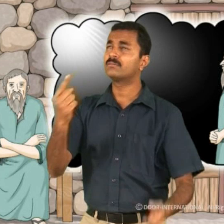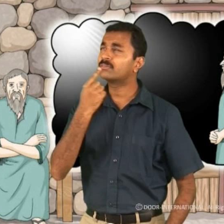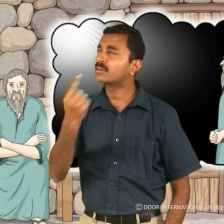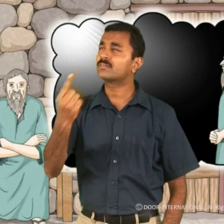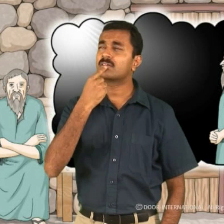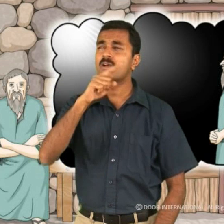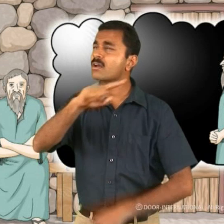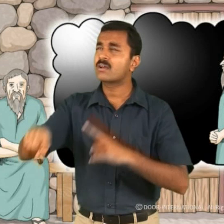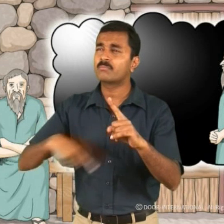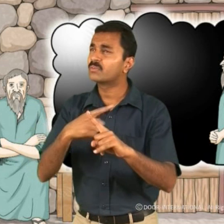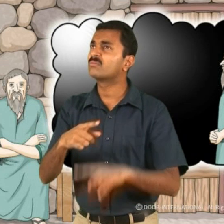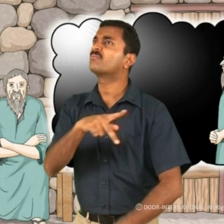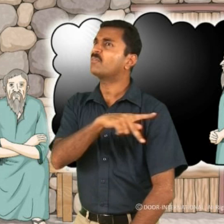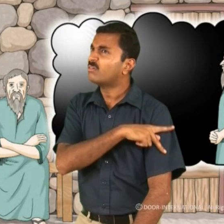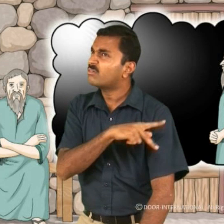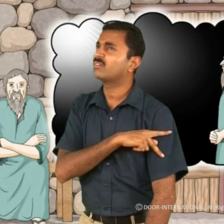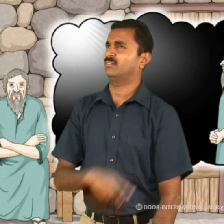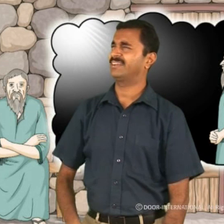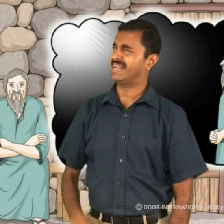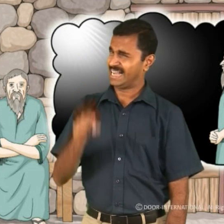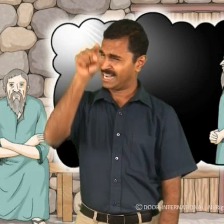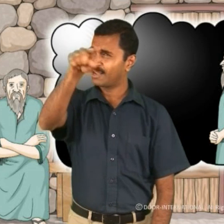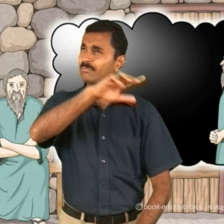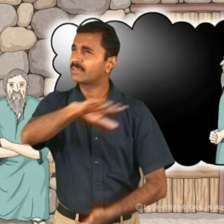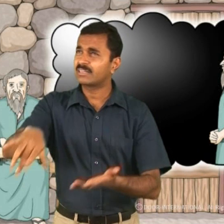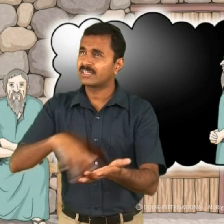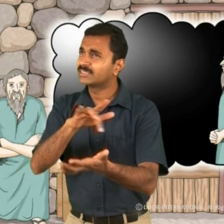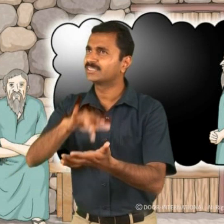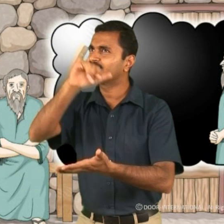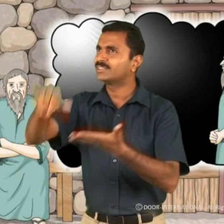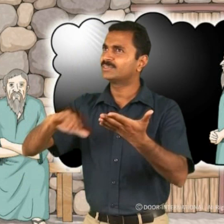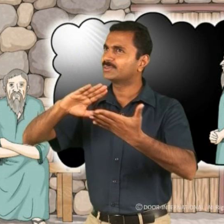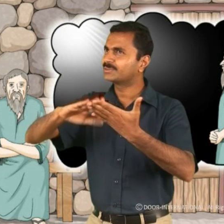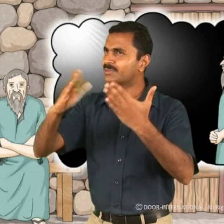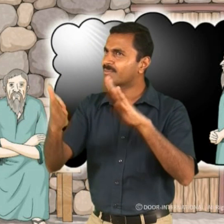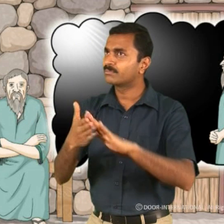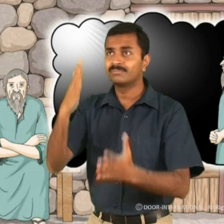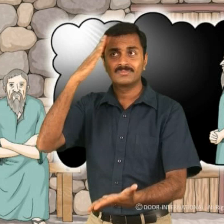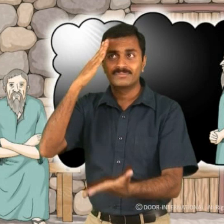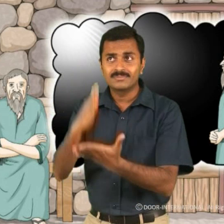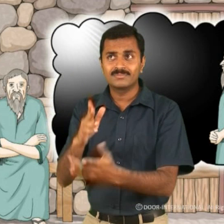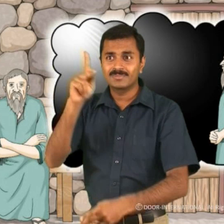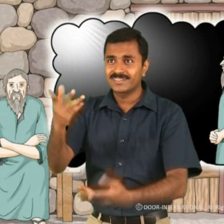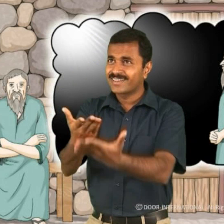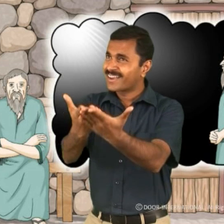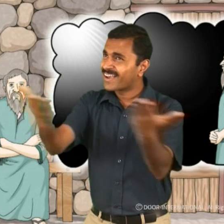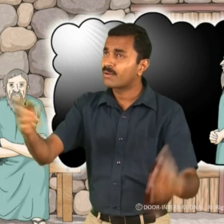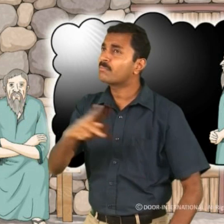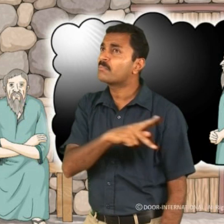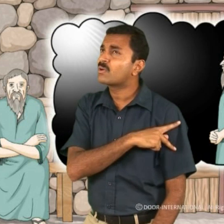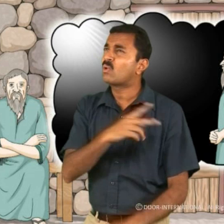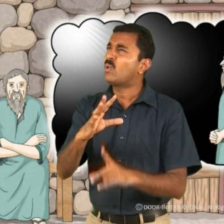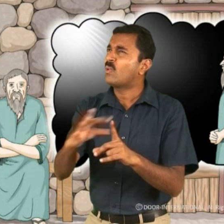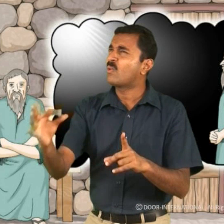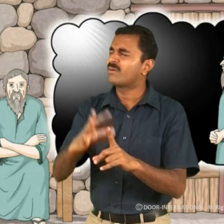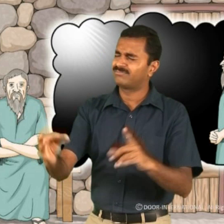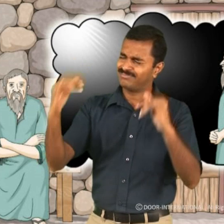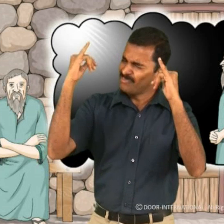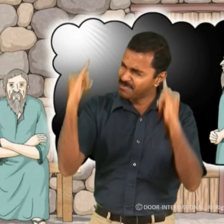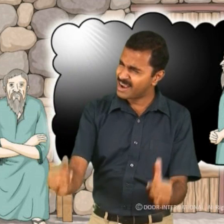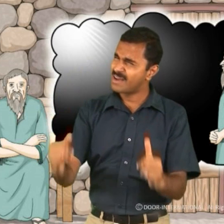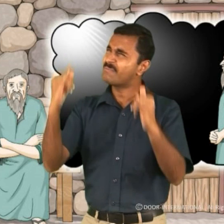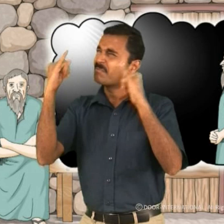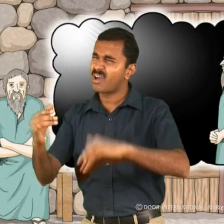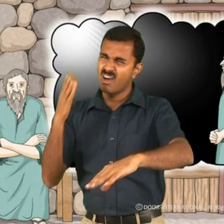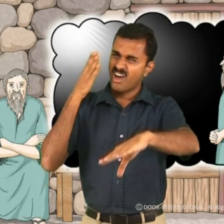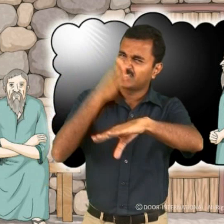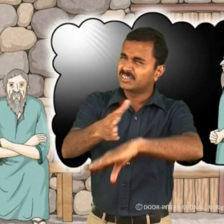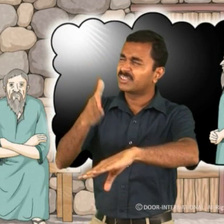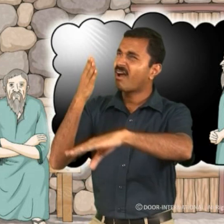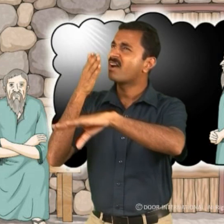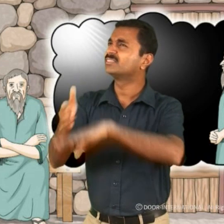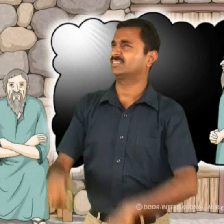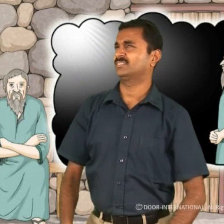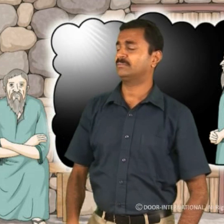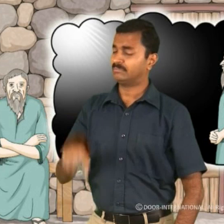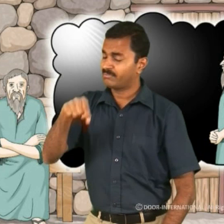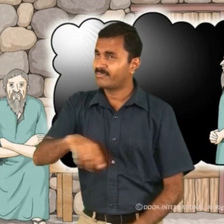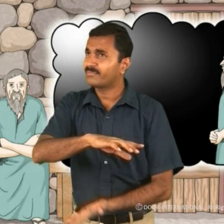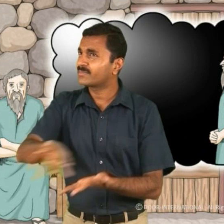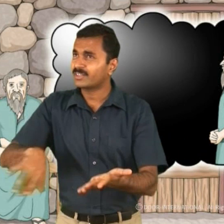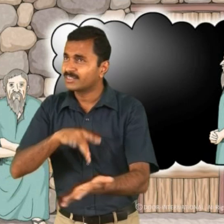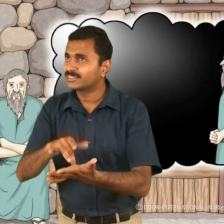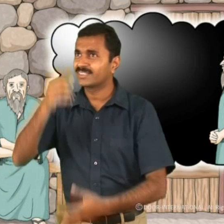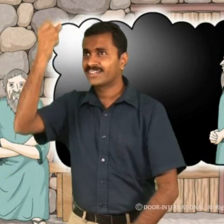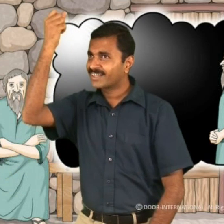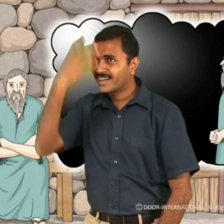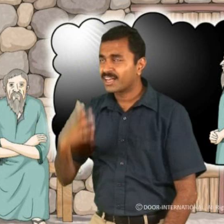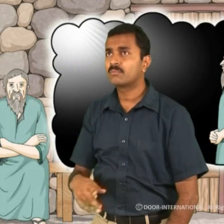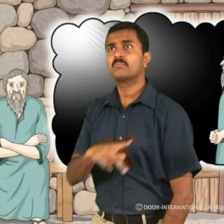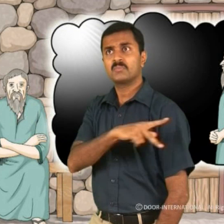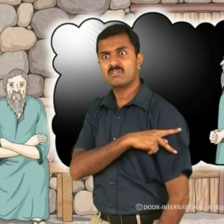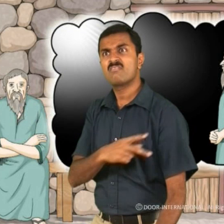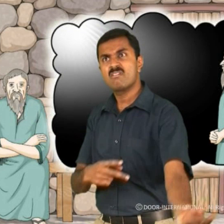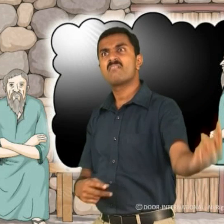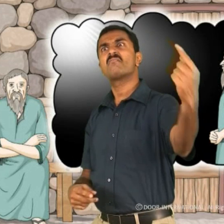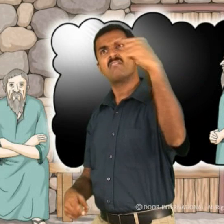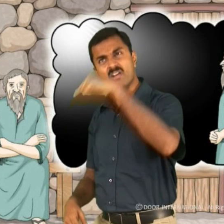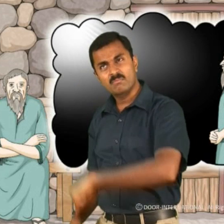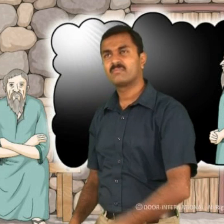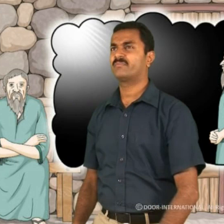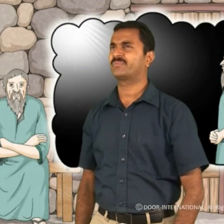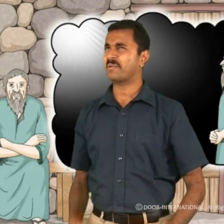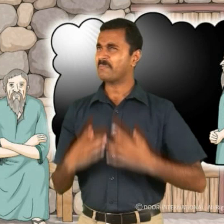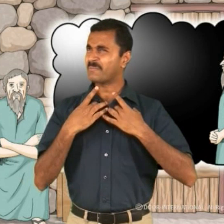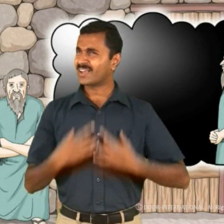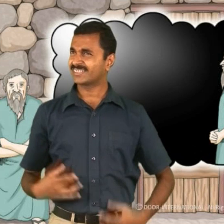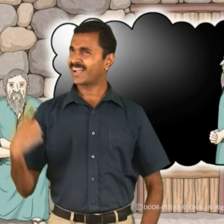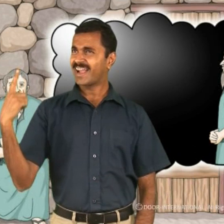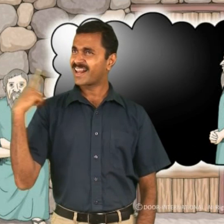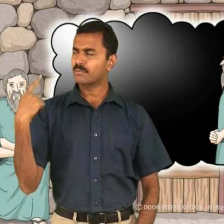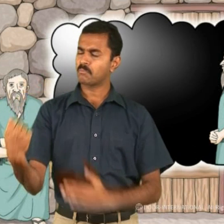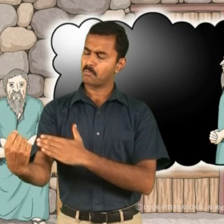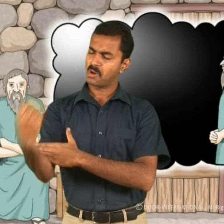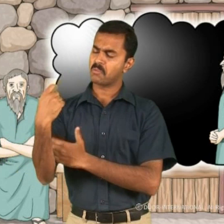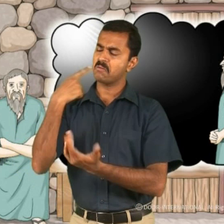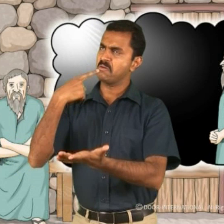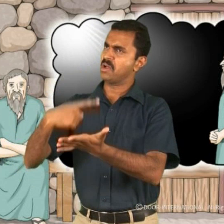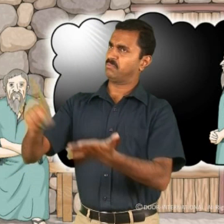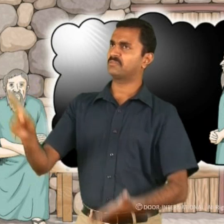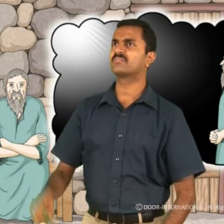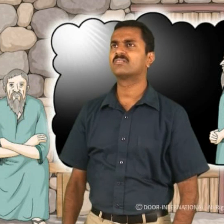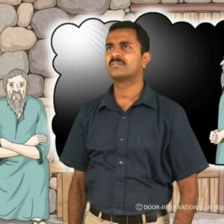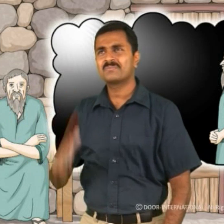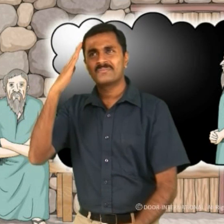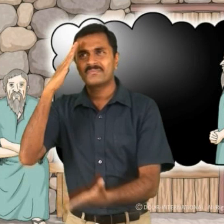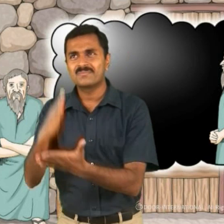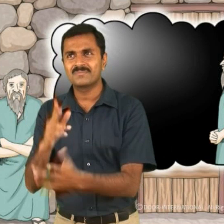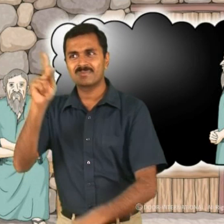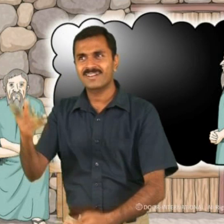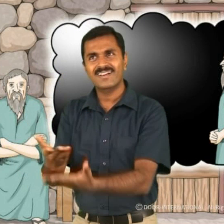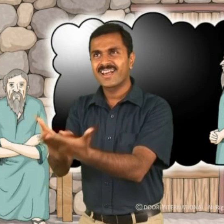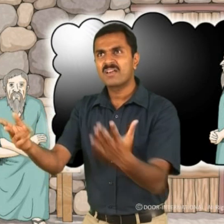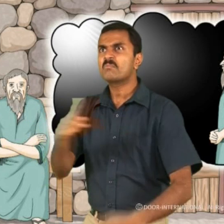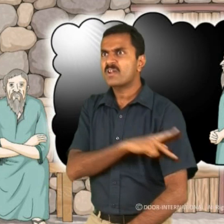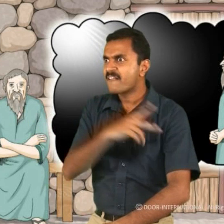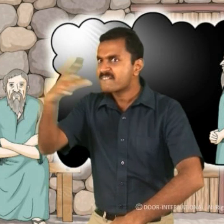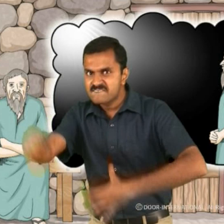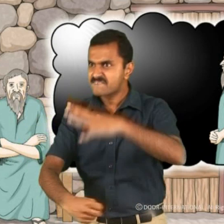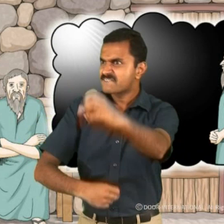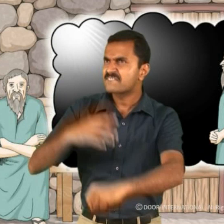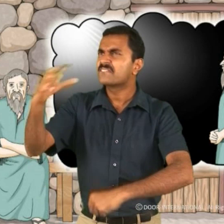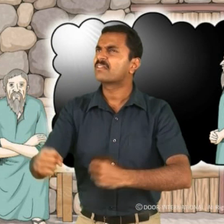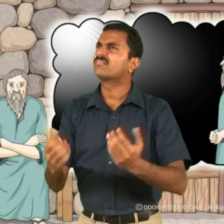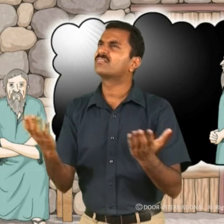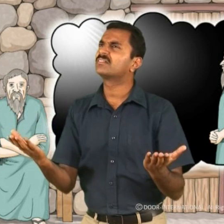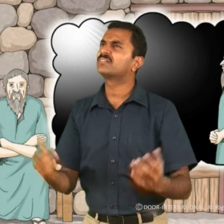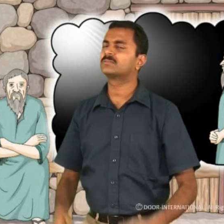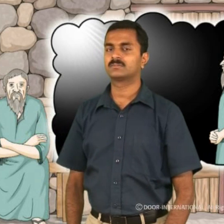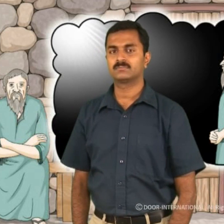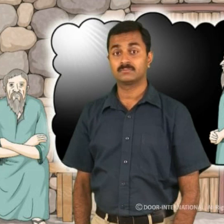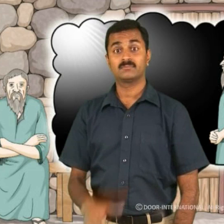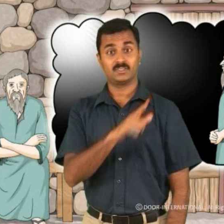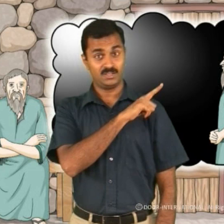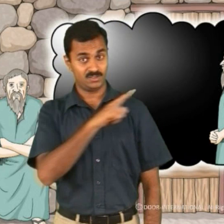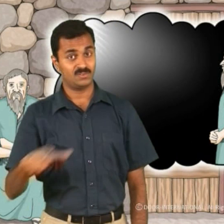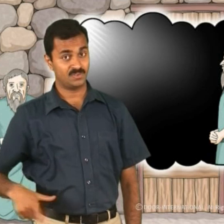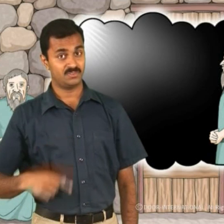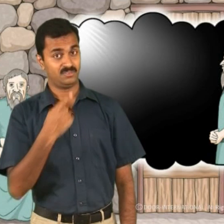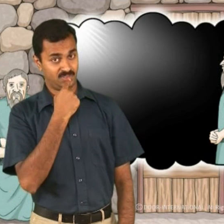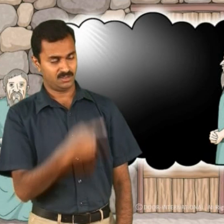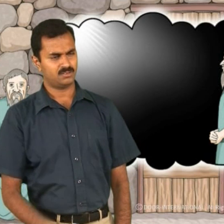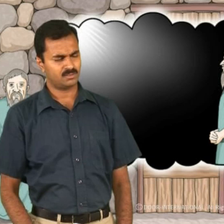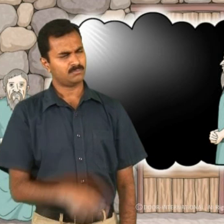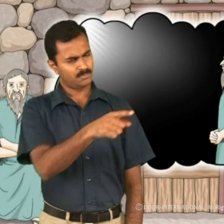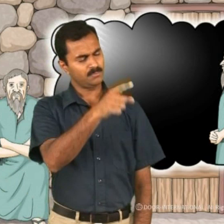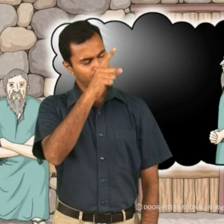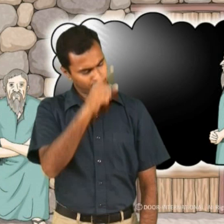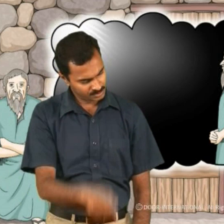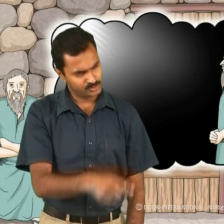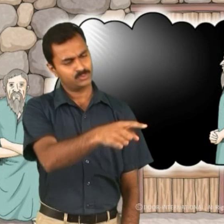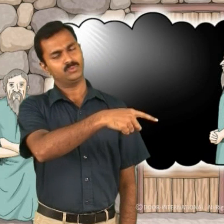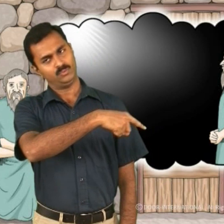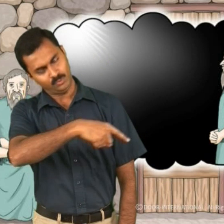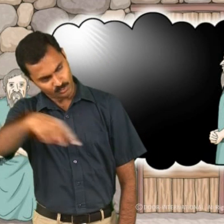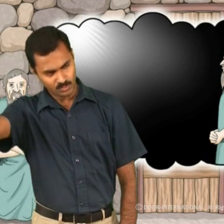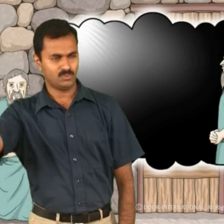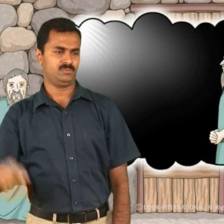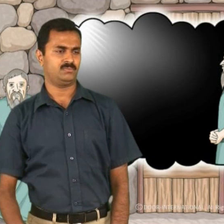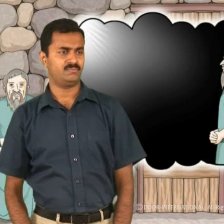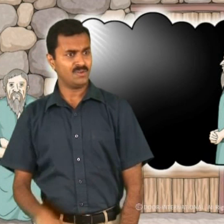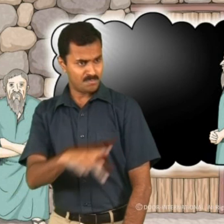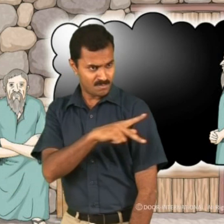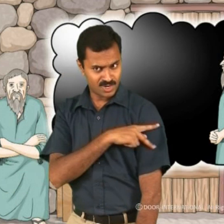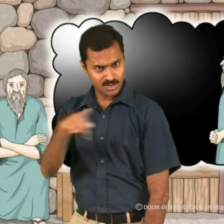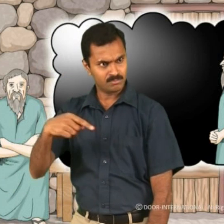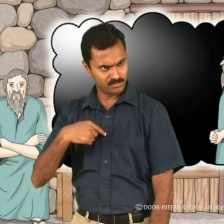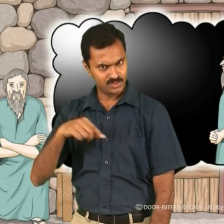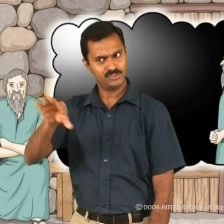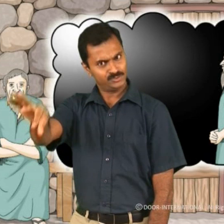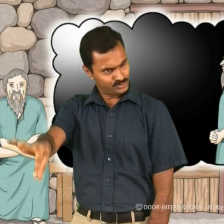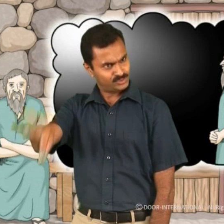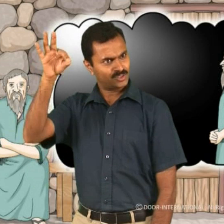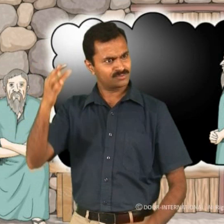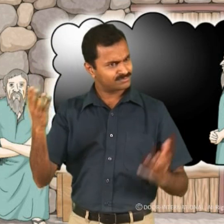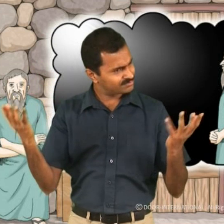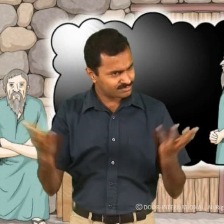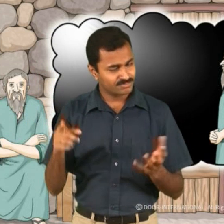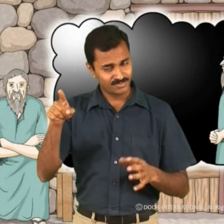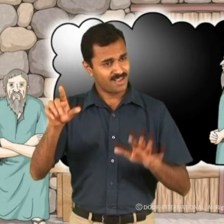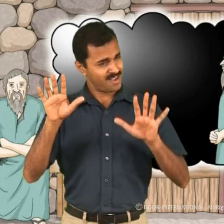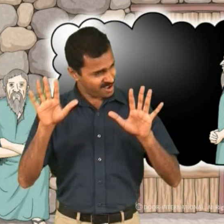But Ananias answered, “Lord, many people have told me about this man and all the harm he has done to Your saints in Jerusalem.